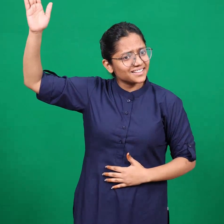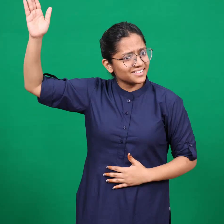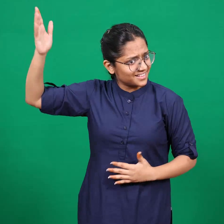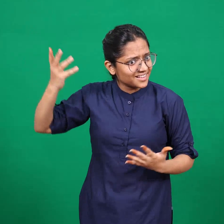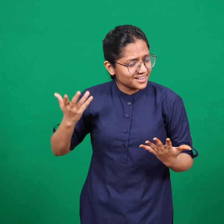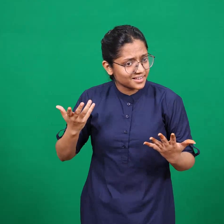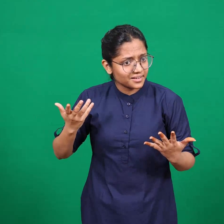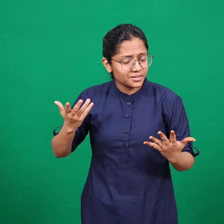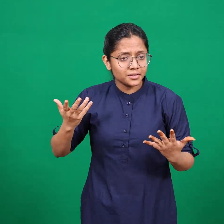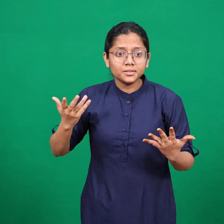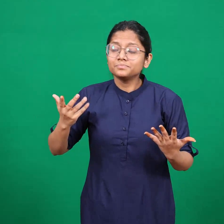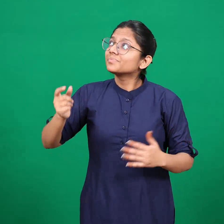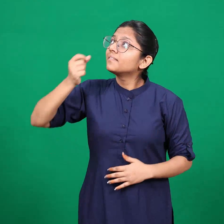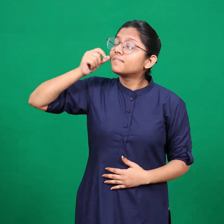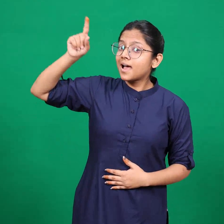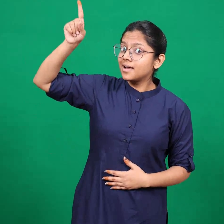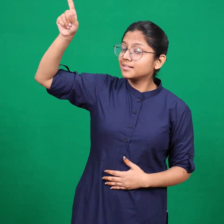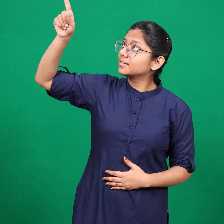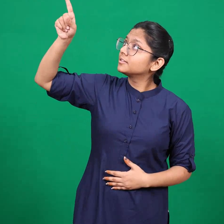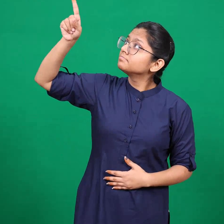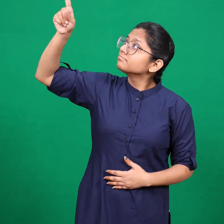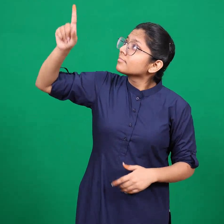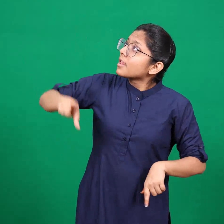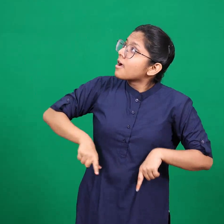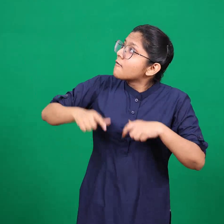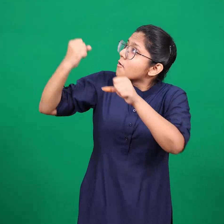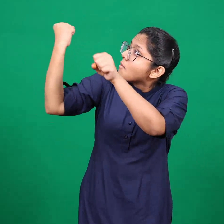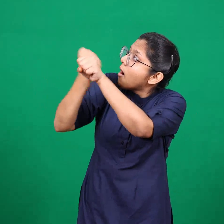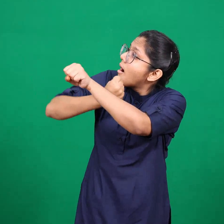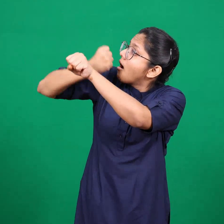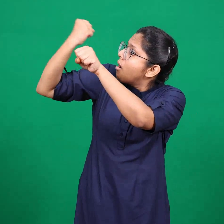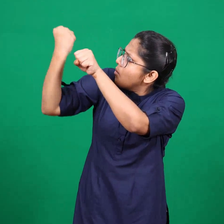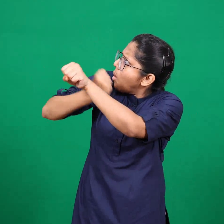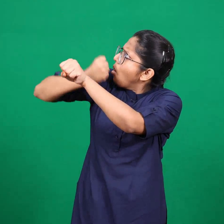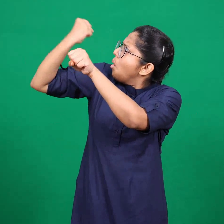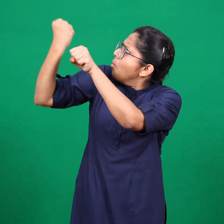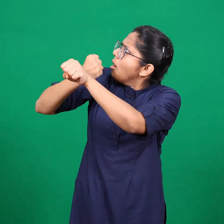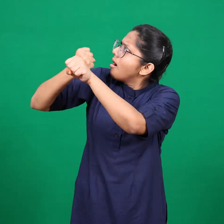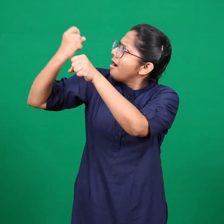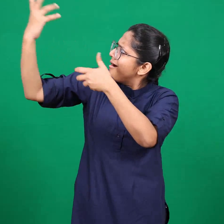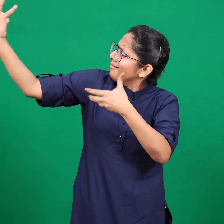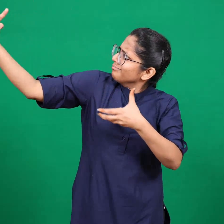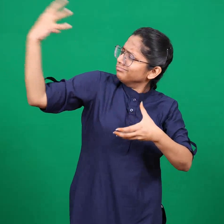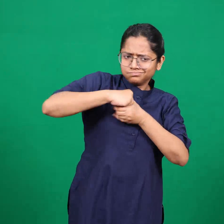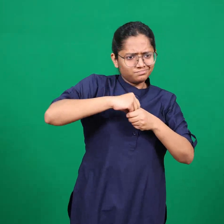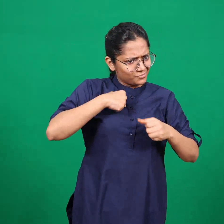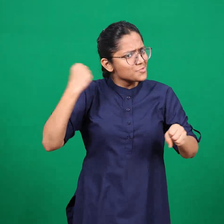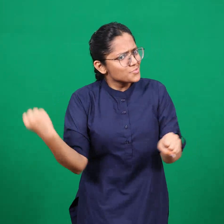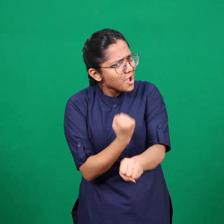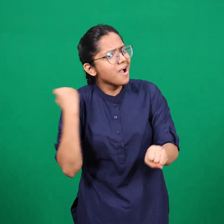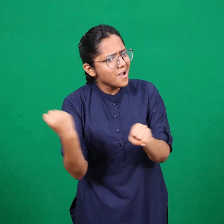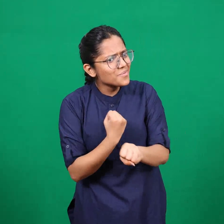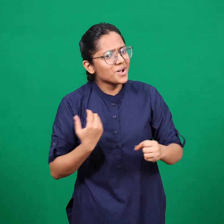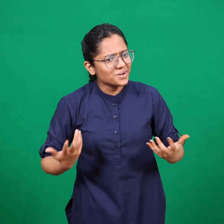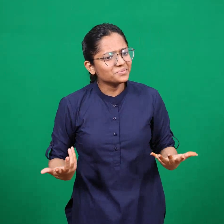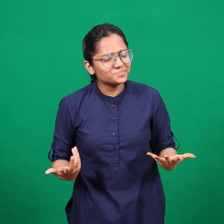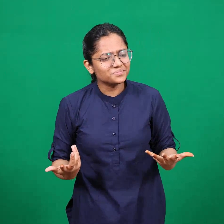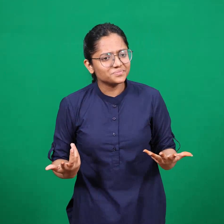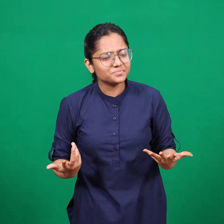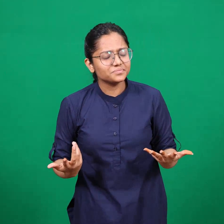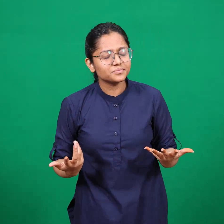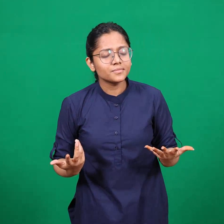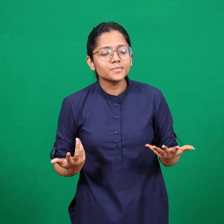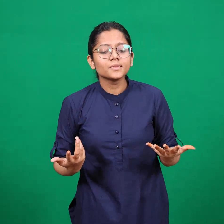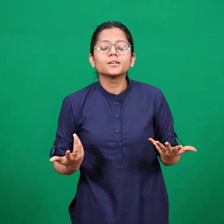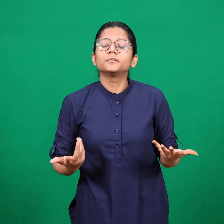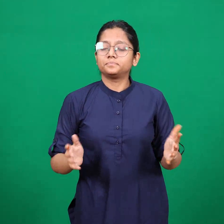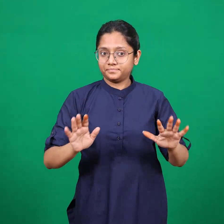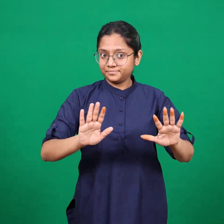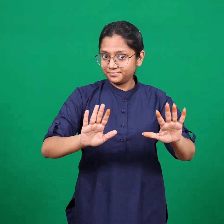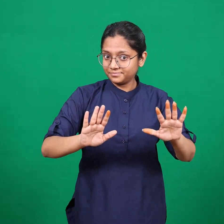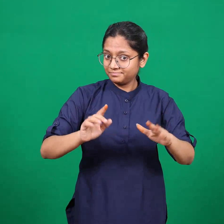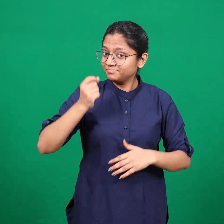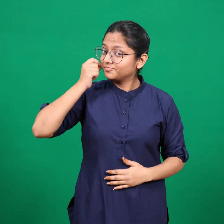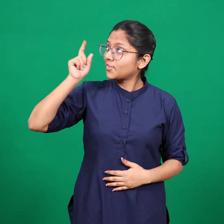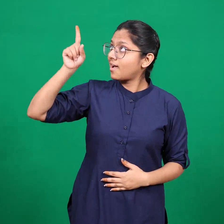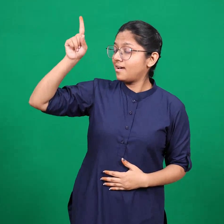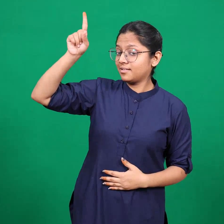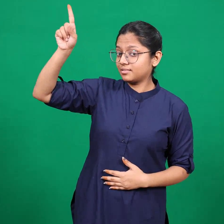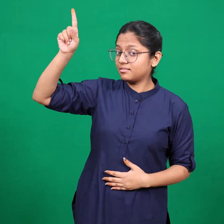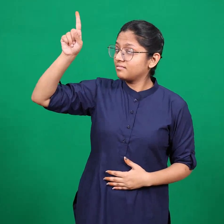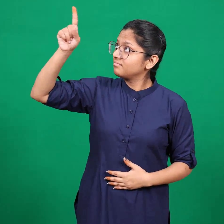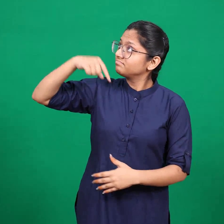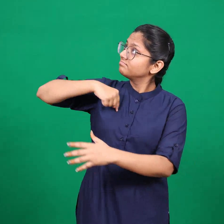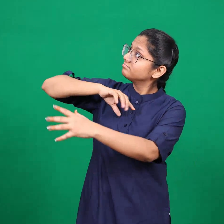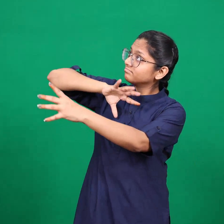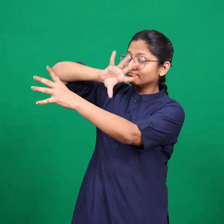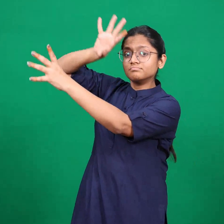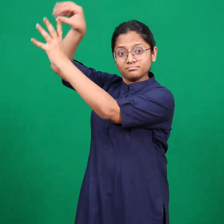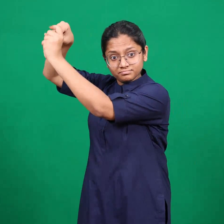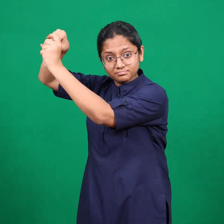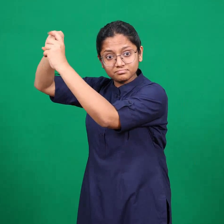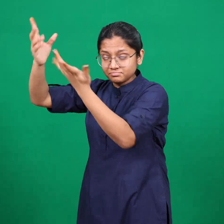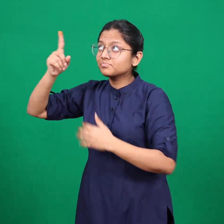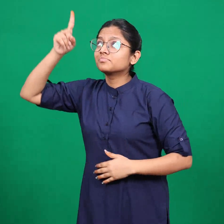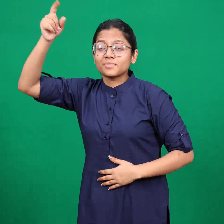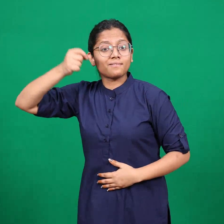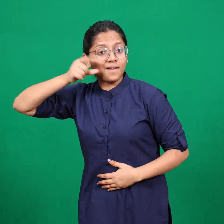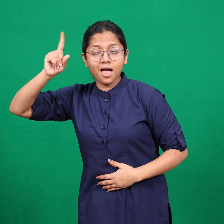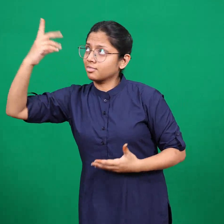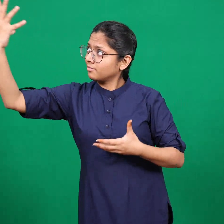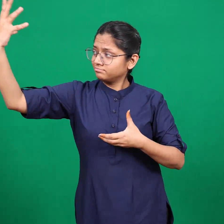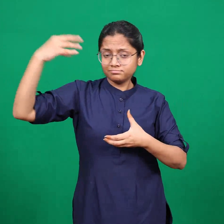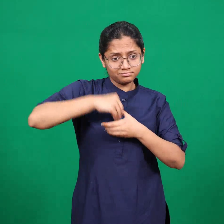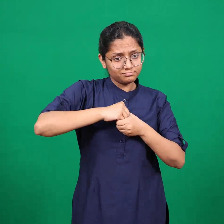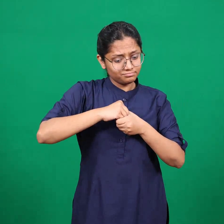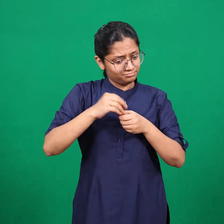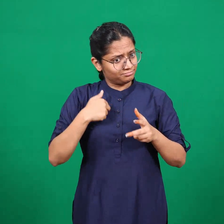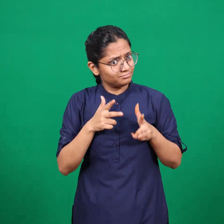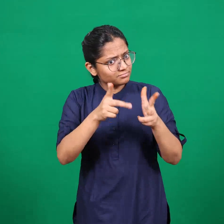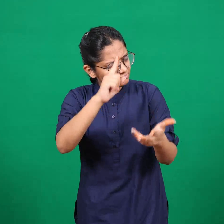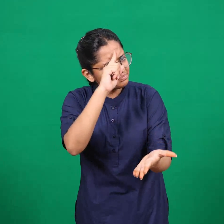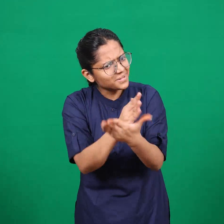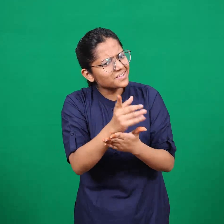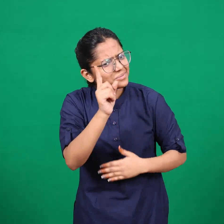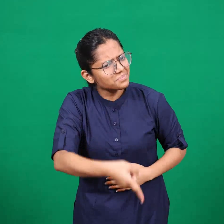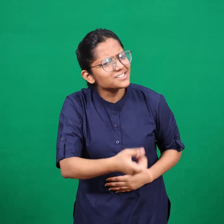Instead, it is the Father dwelling in Me, performing His works.